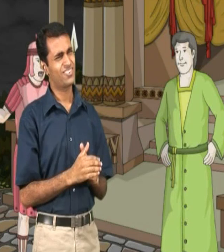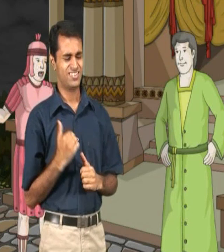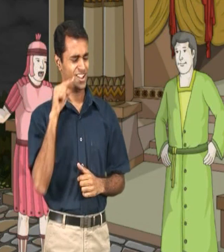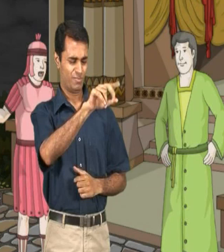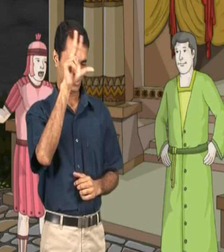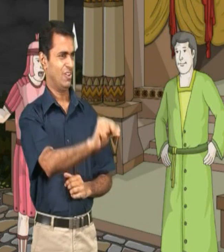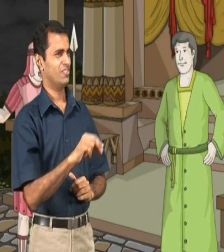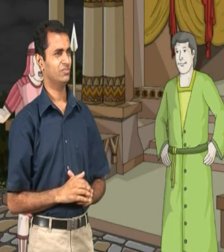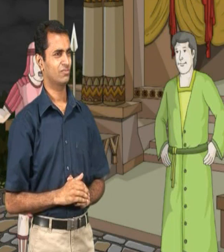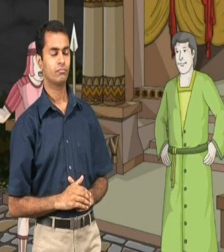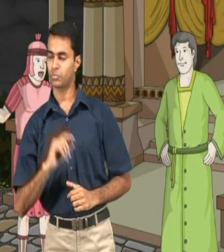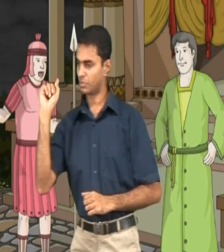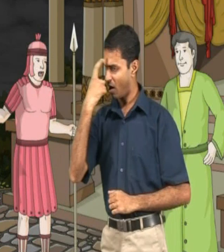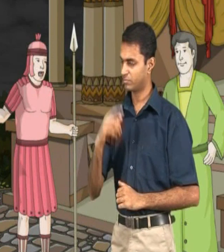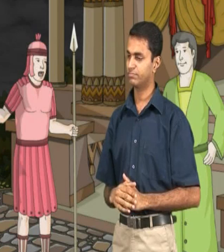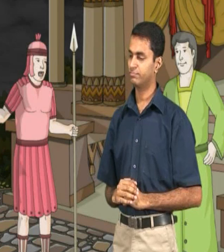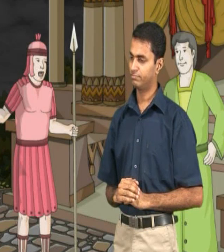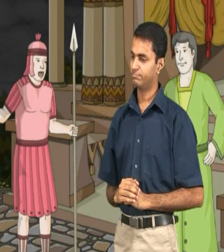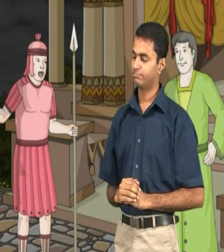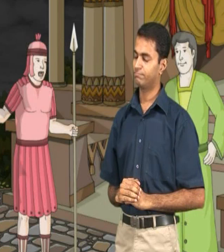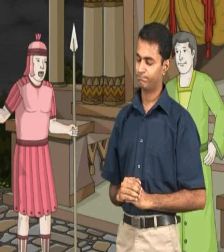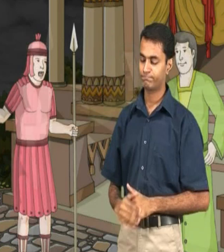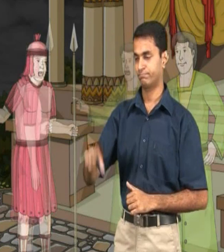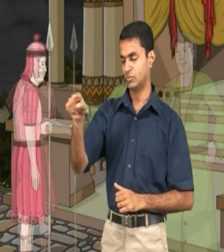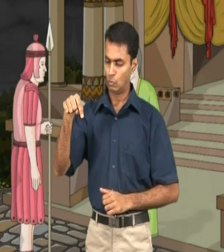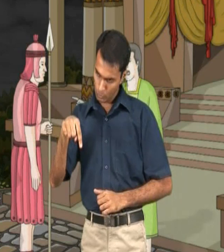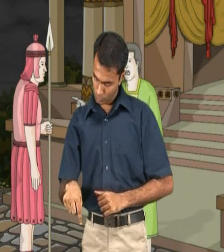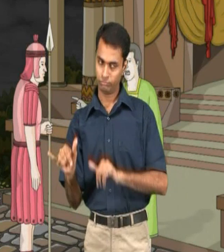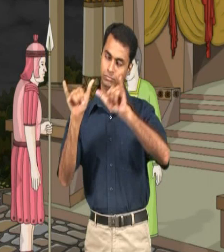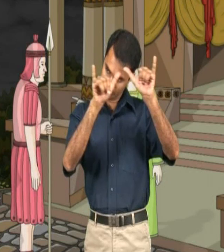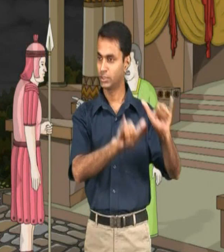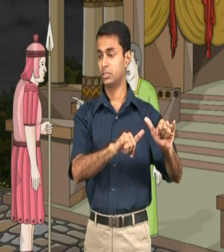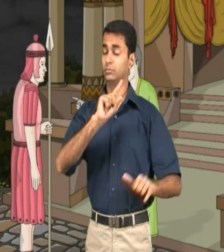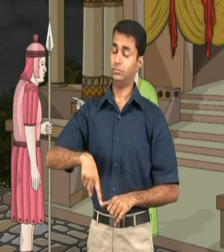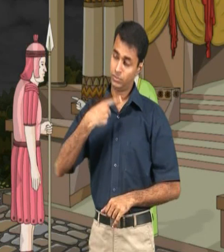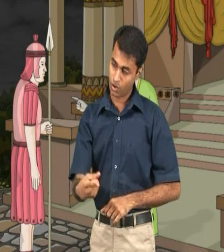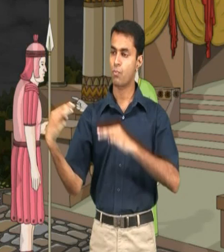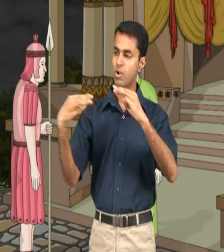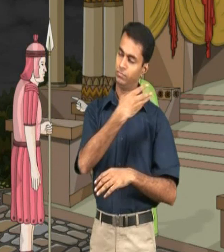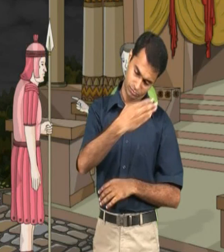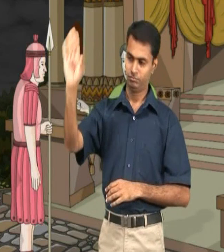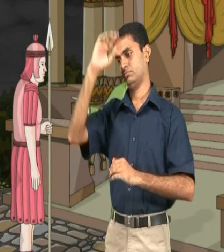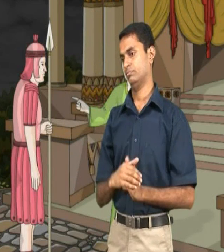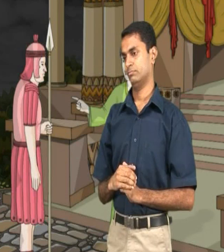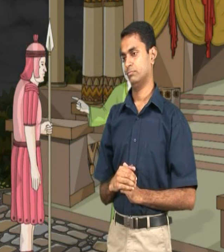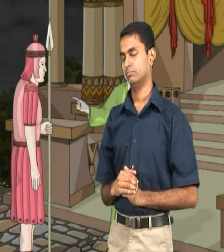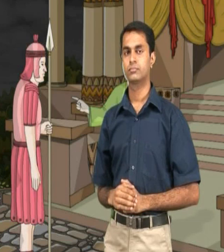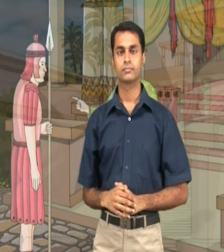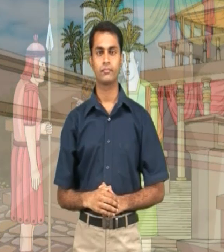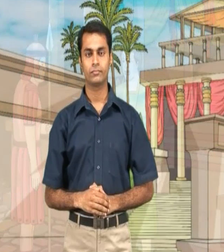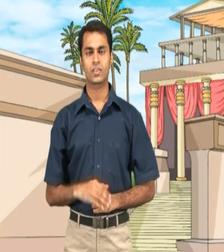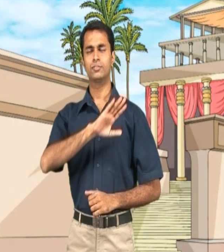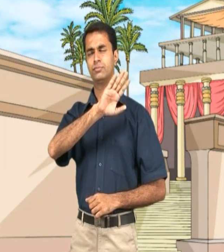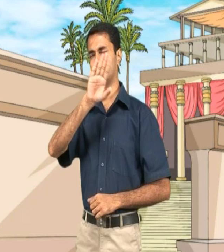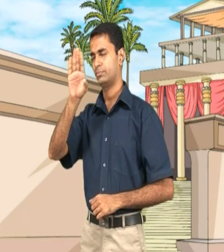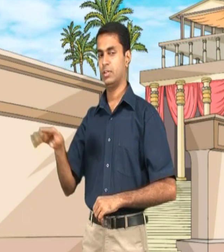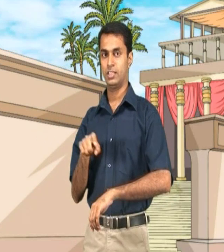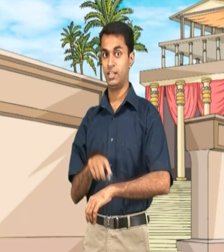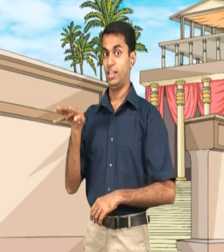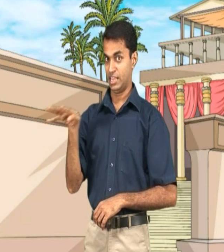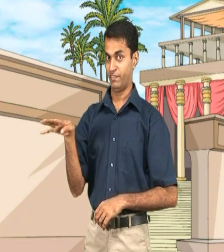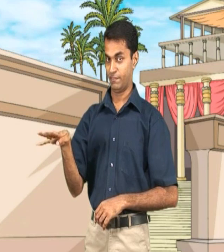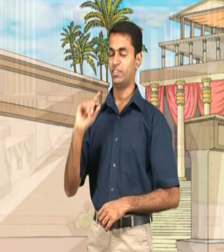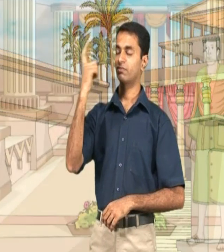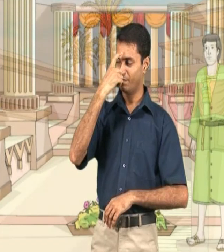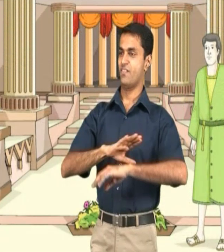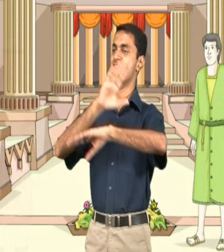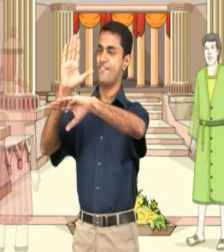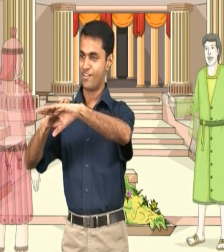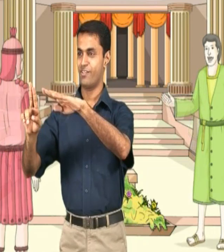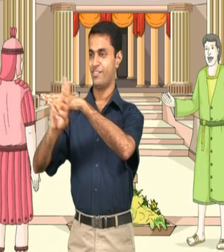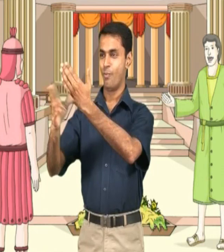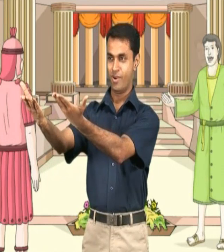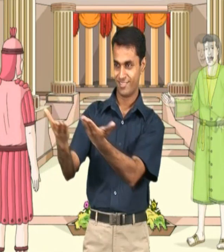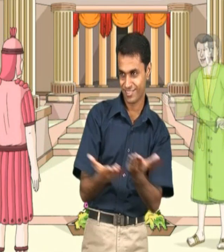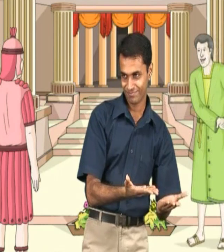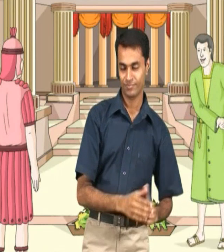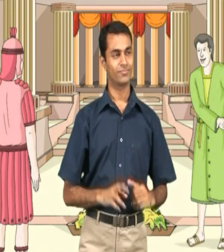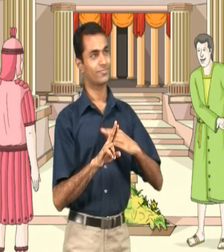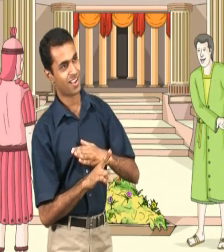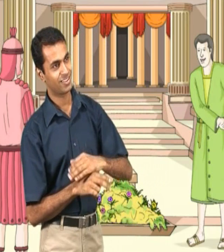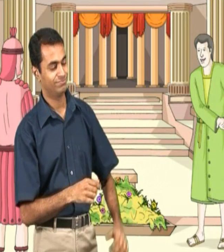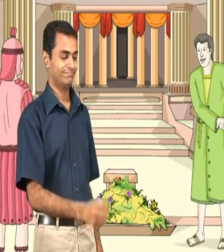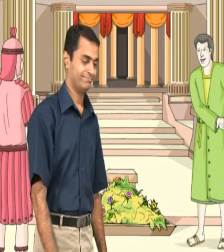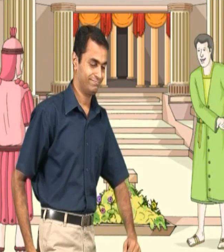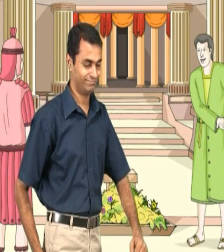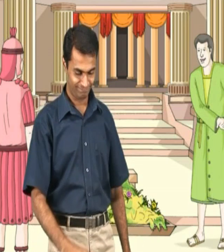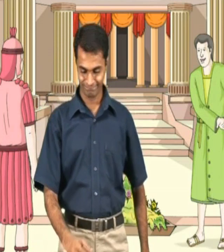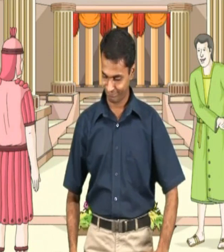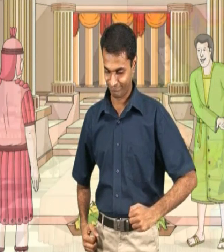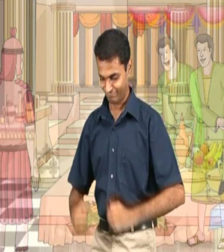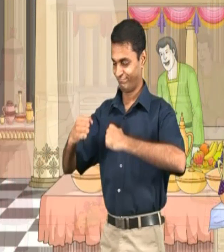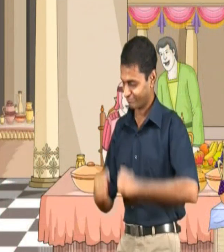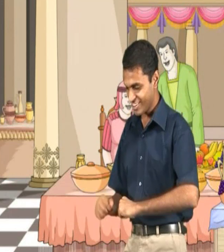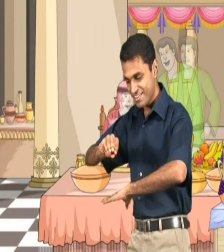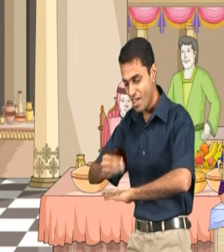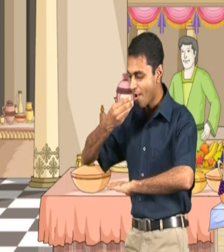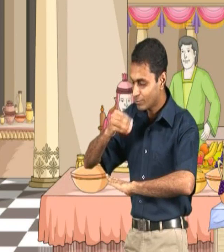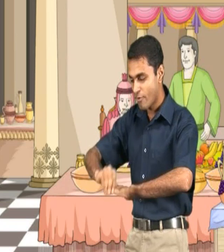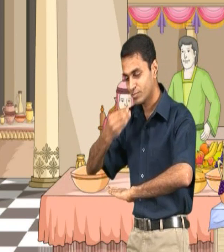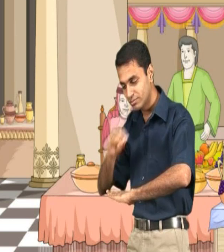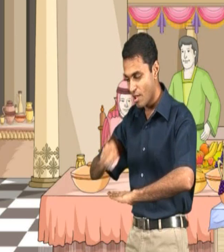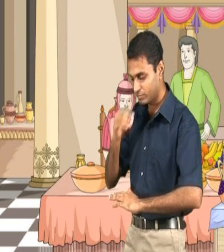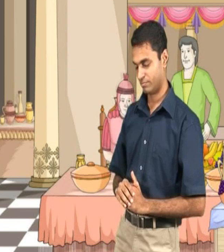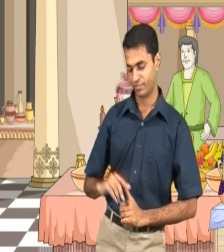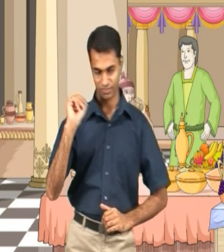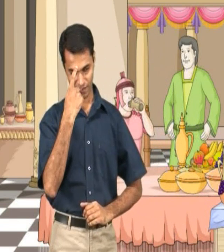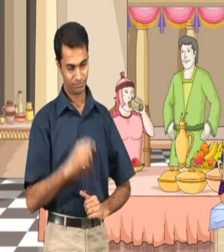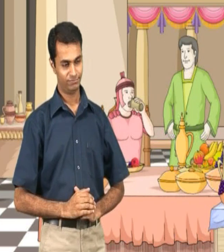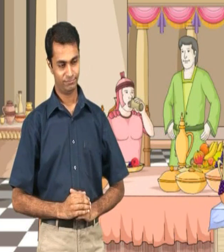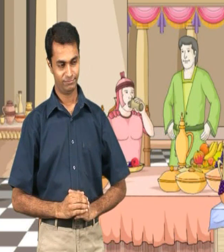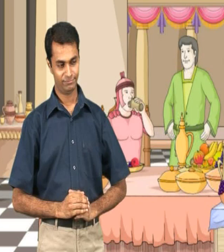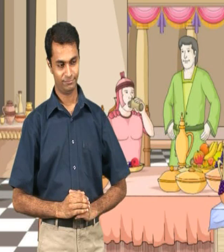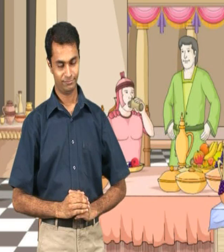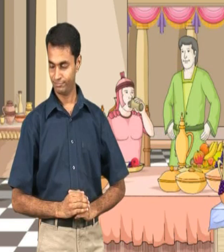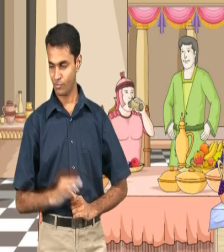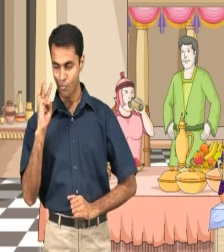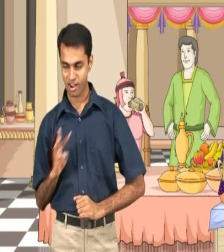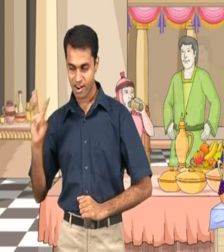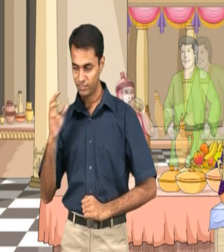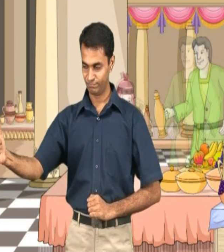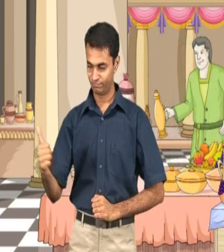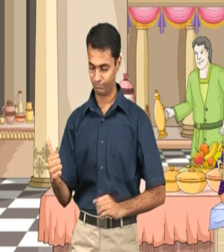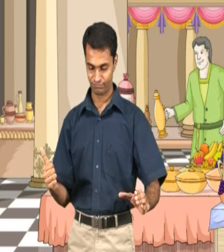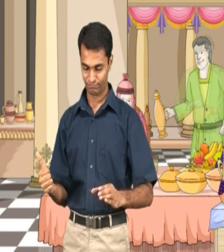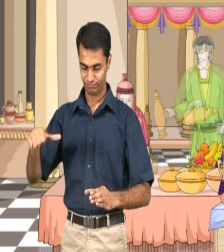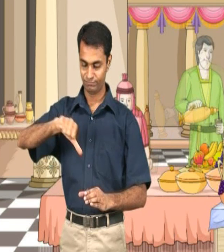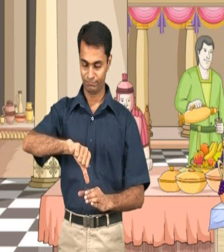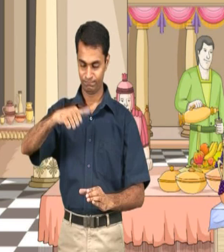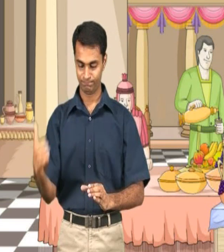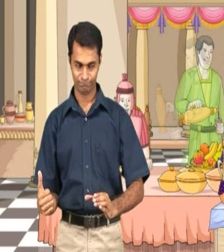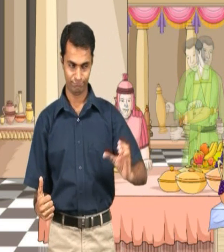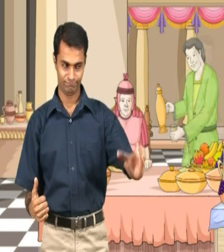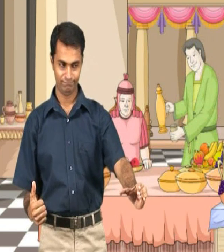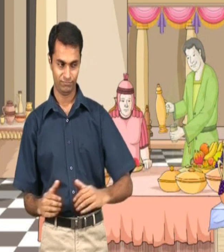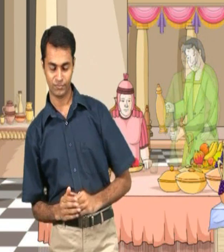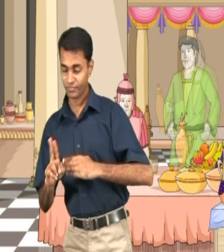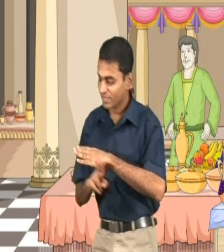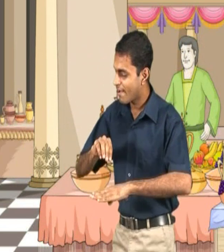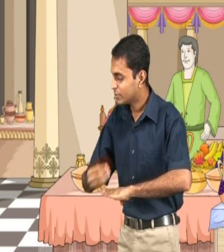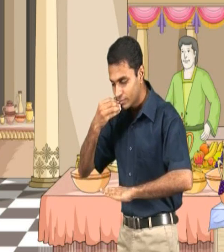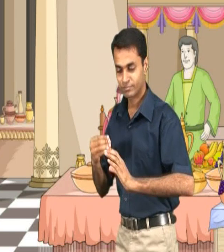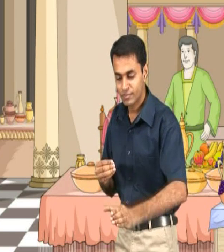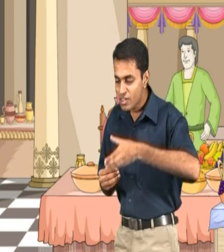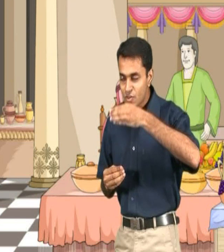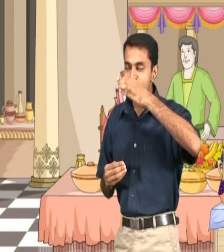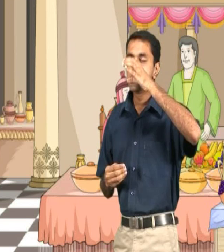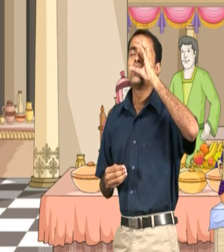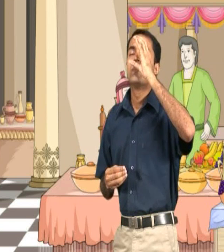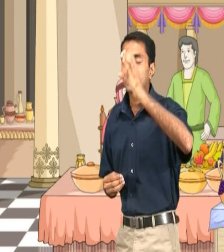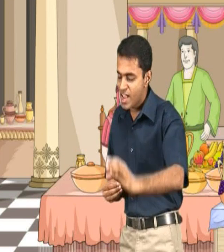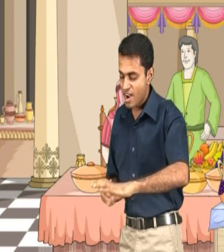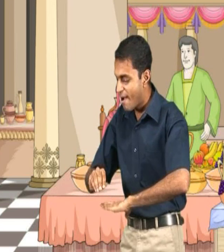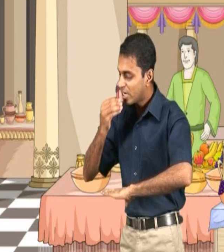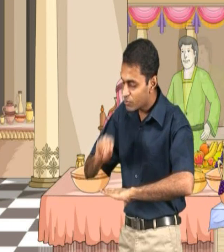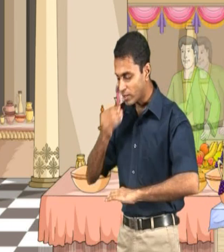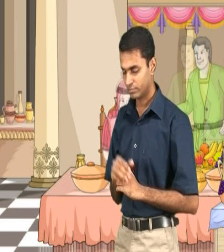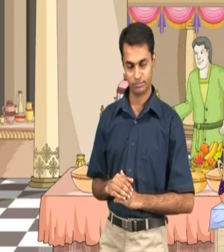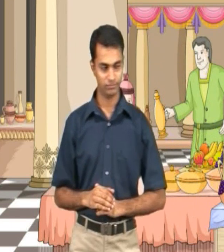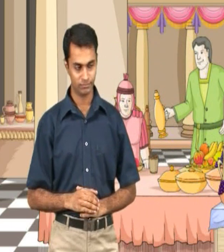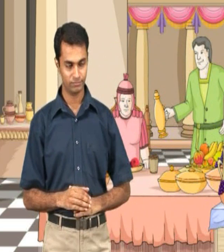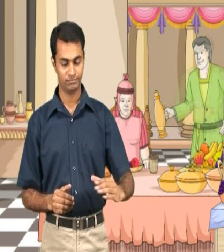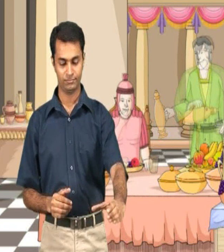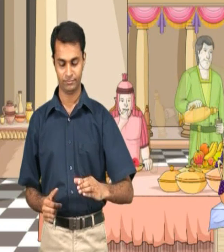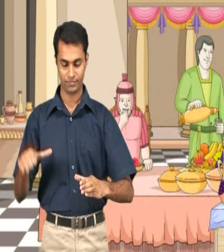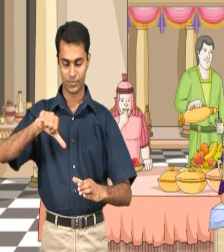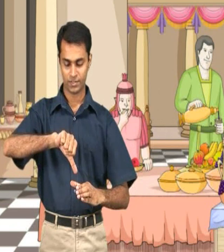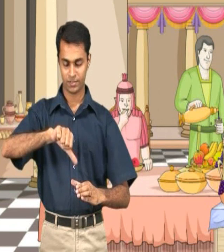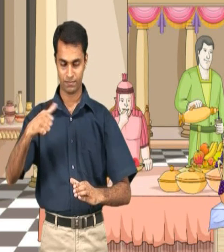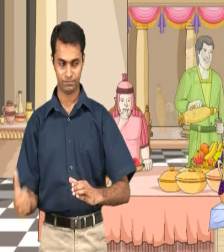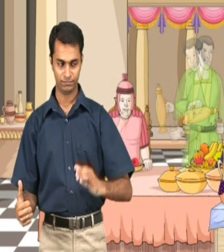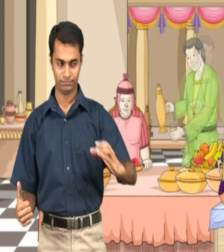How can I go to my house to eat and drink and sleep with my wife? As surely as you live, and as your soul lives, I will not do such a thing!”